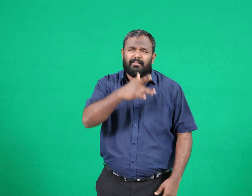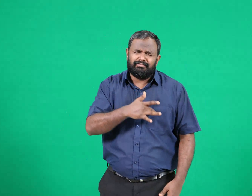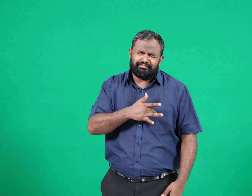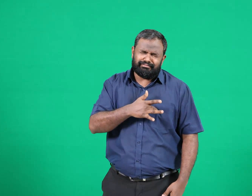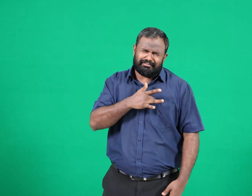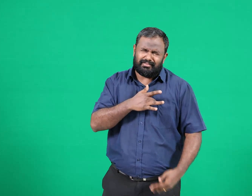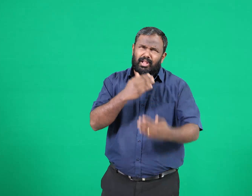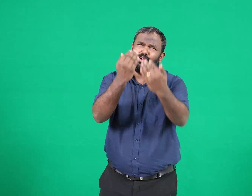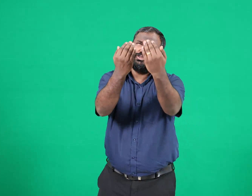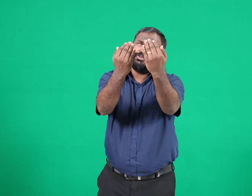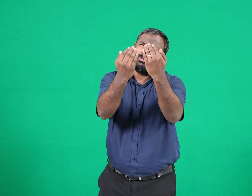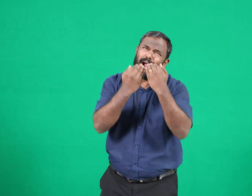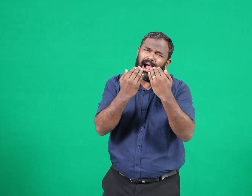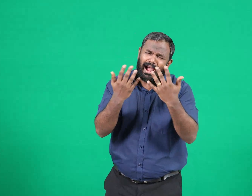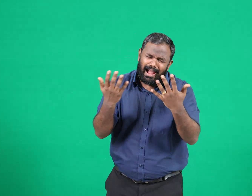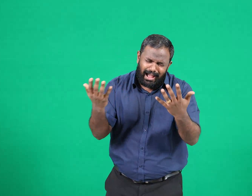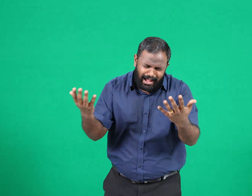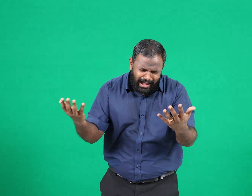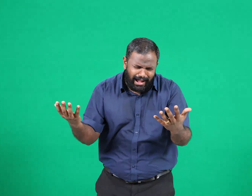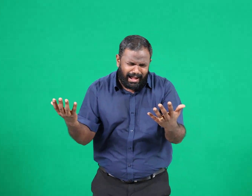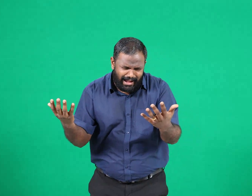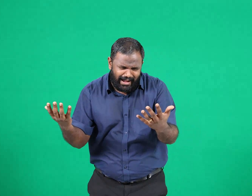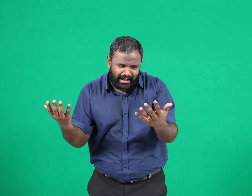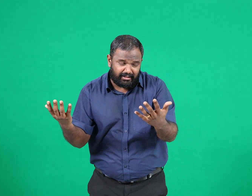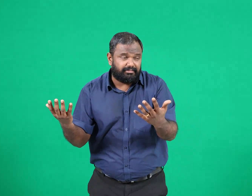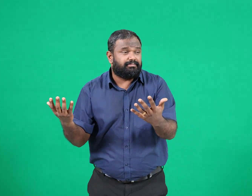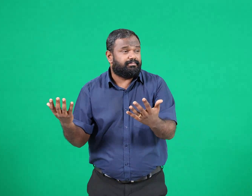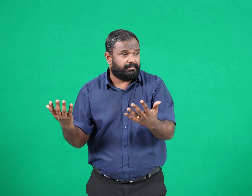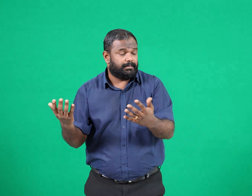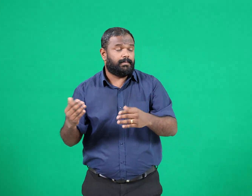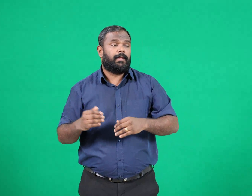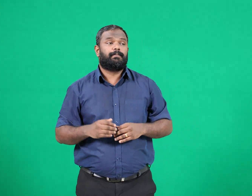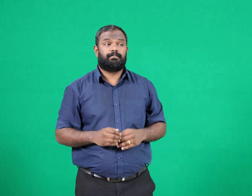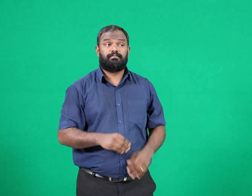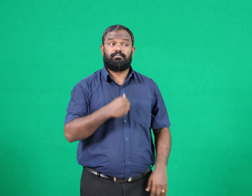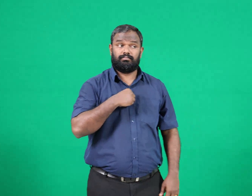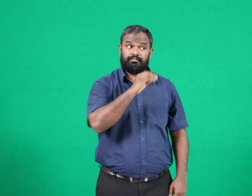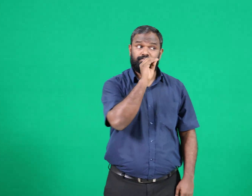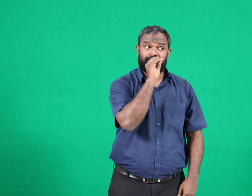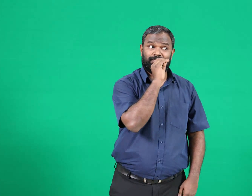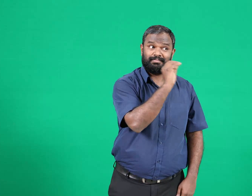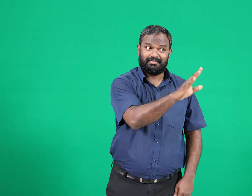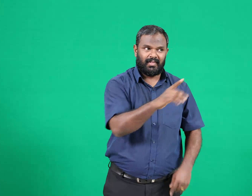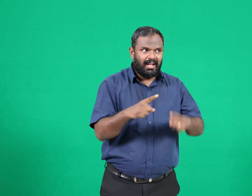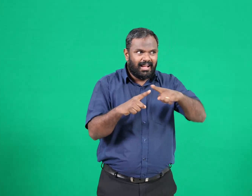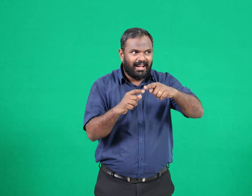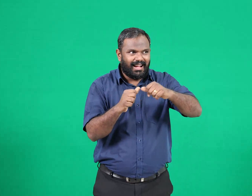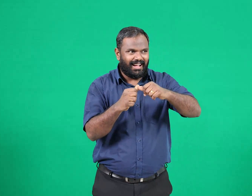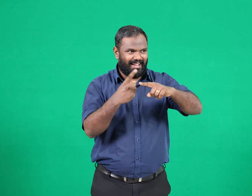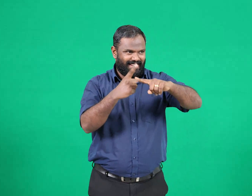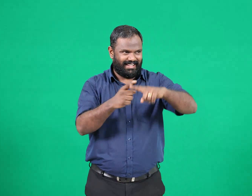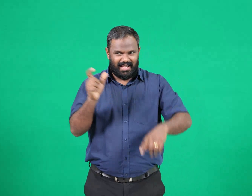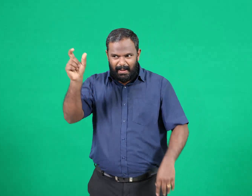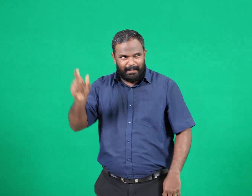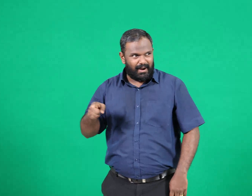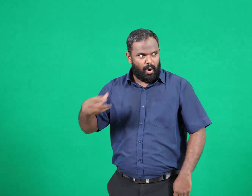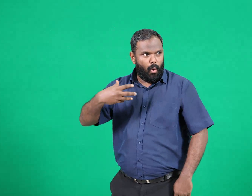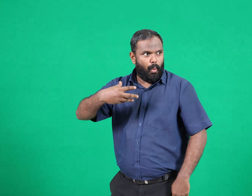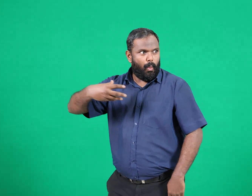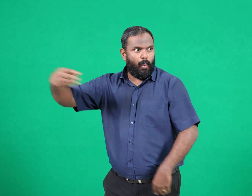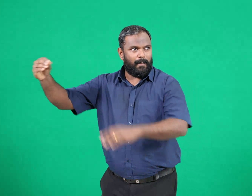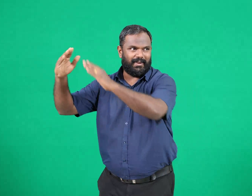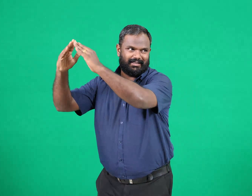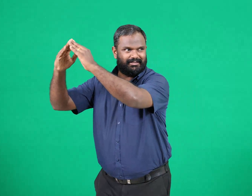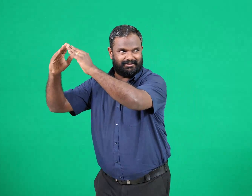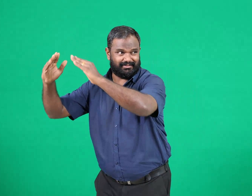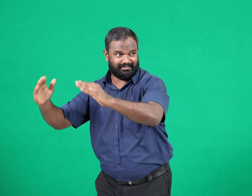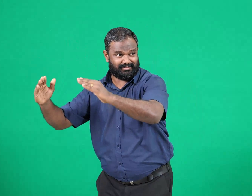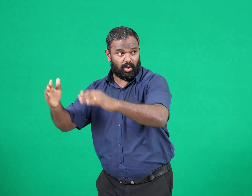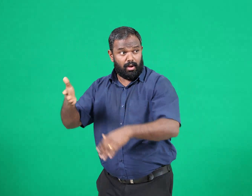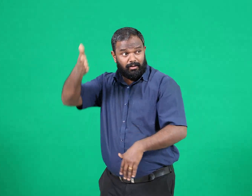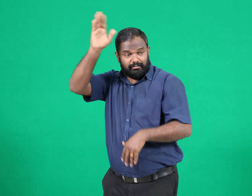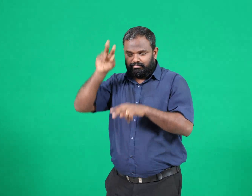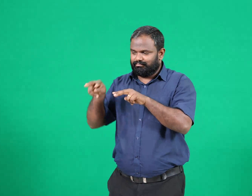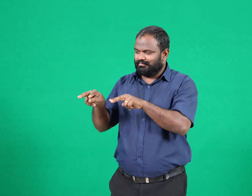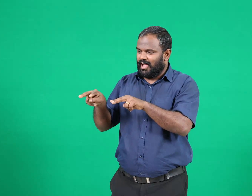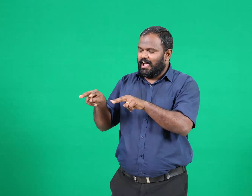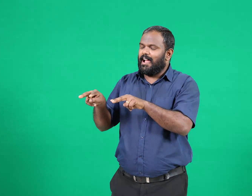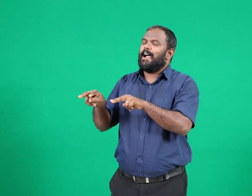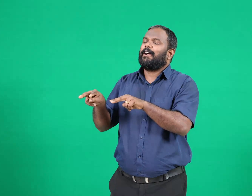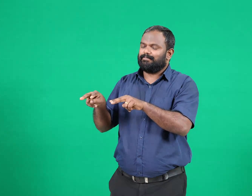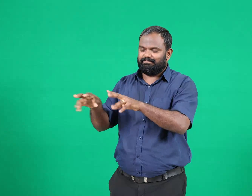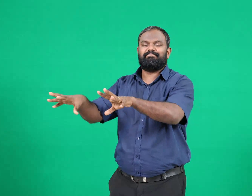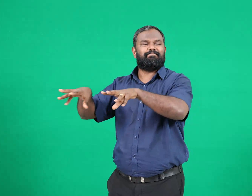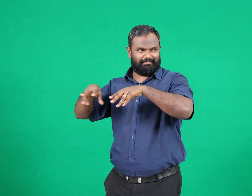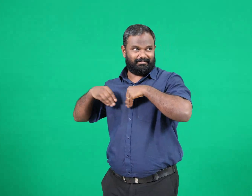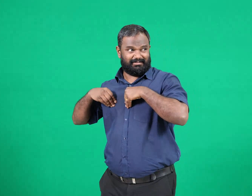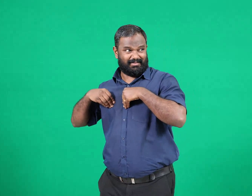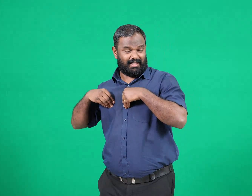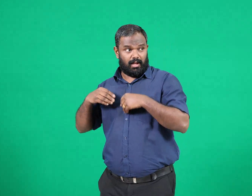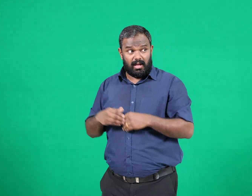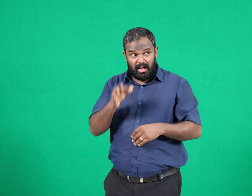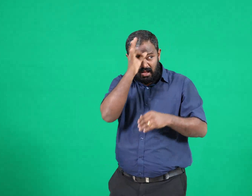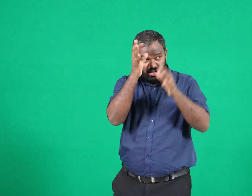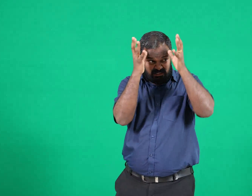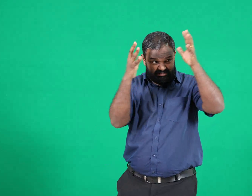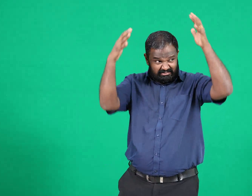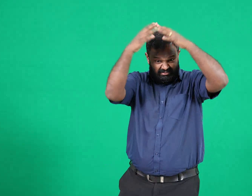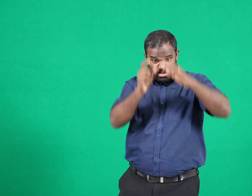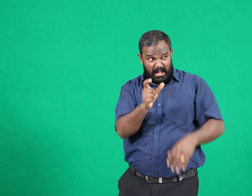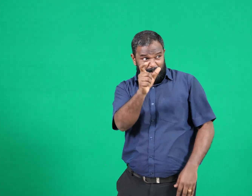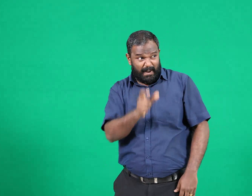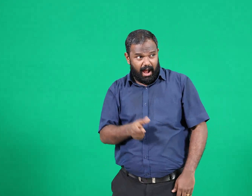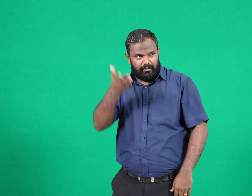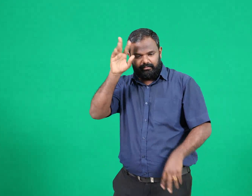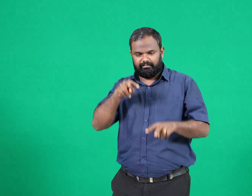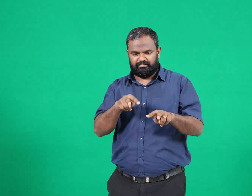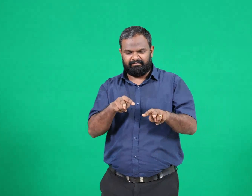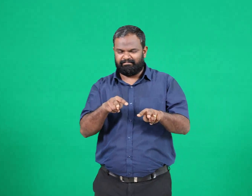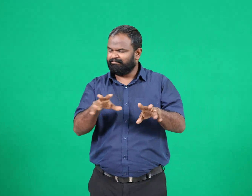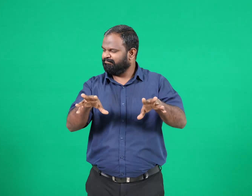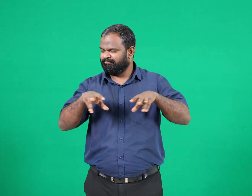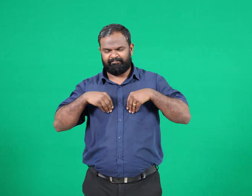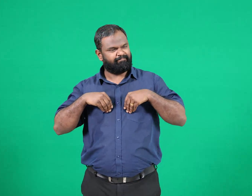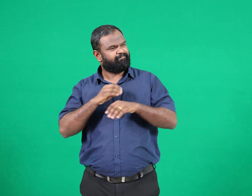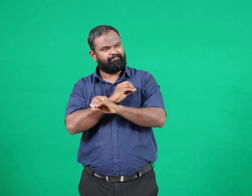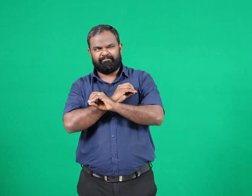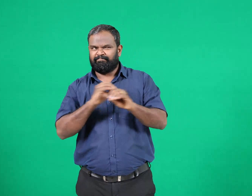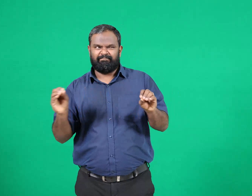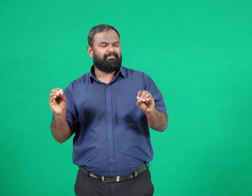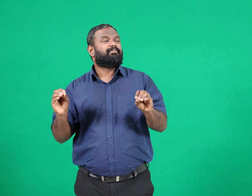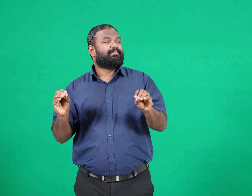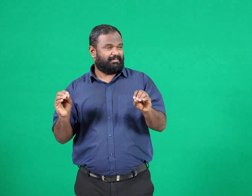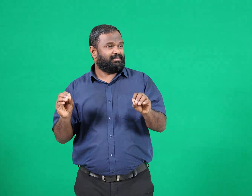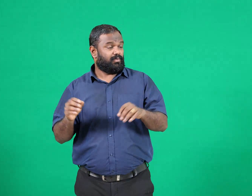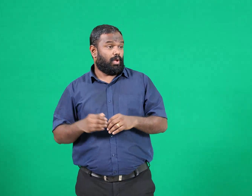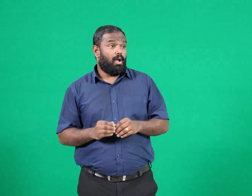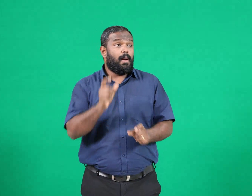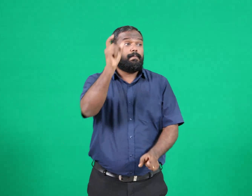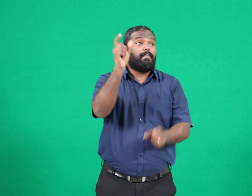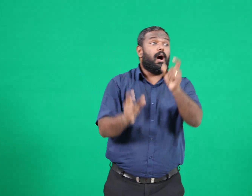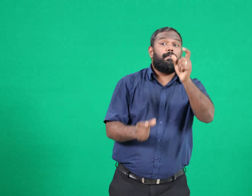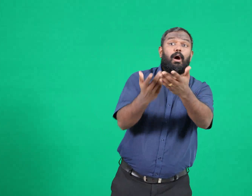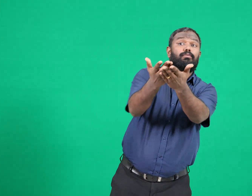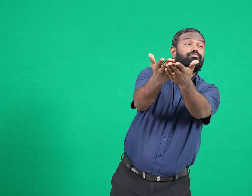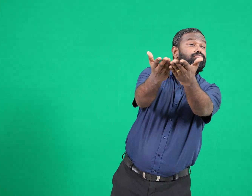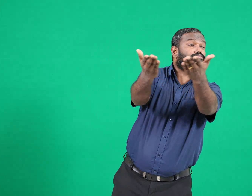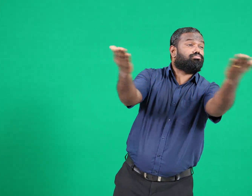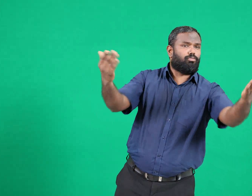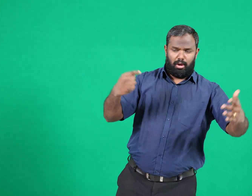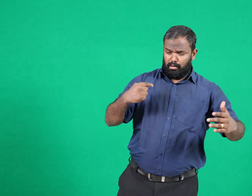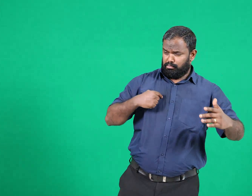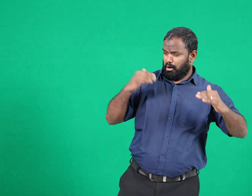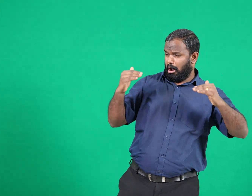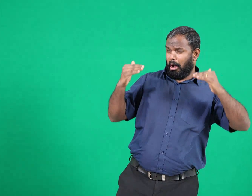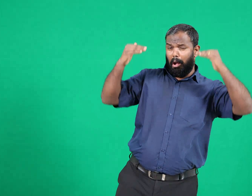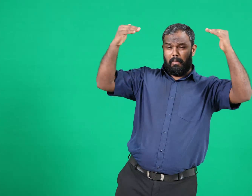I tell you, this man, rather than the Pharisee, went home justified.